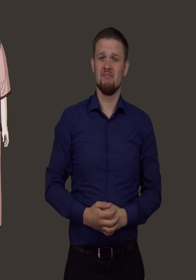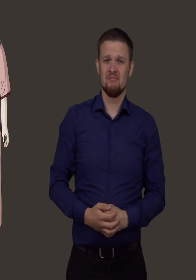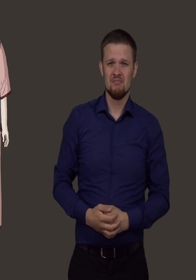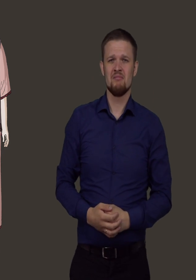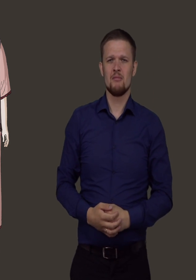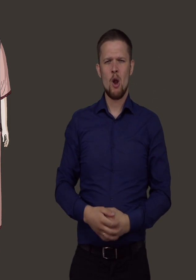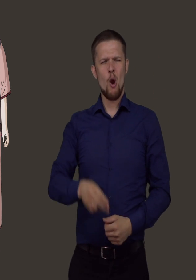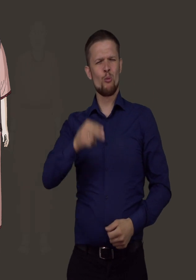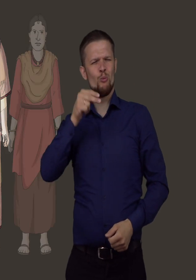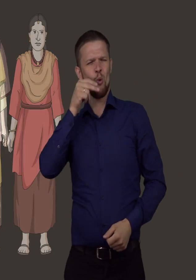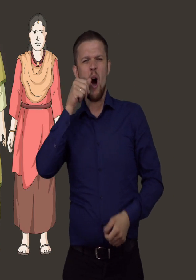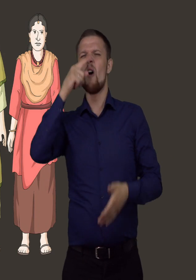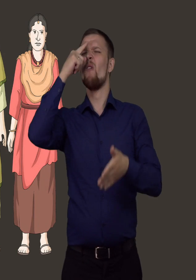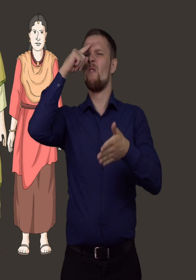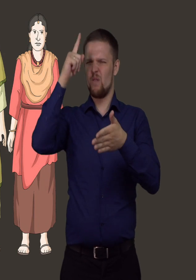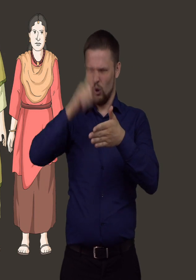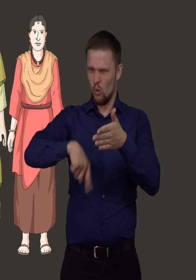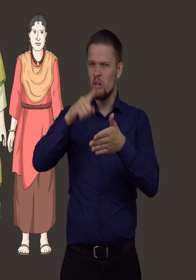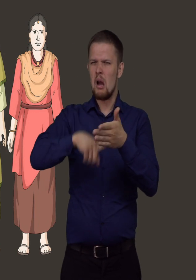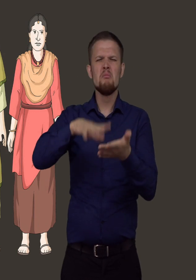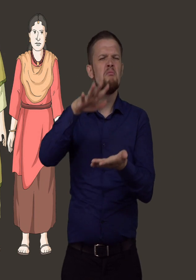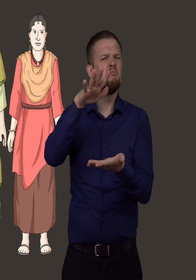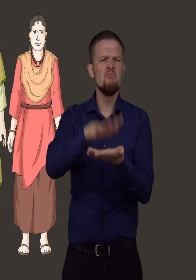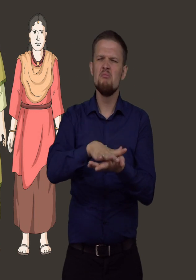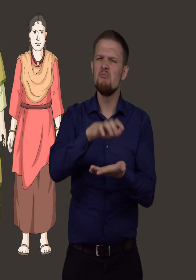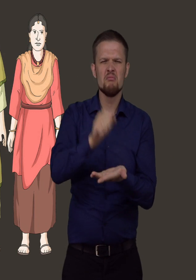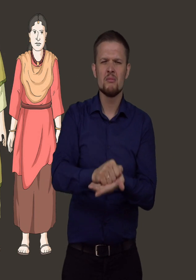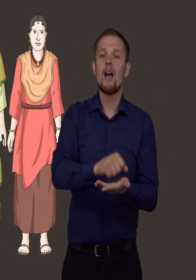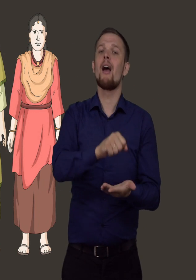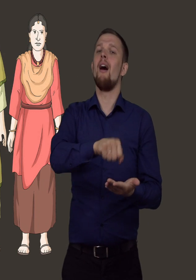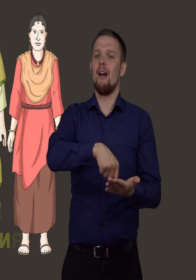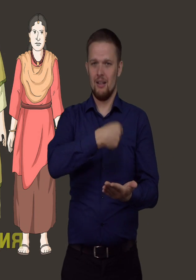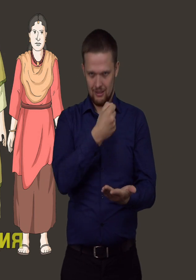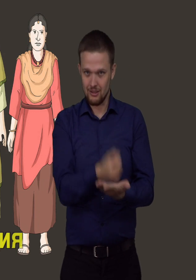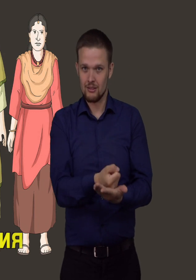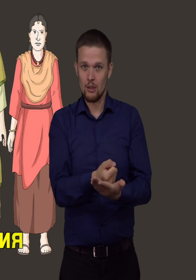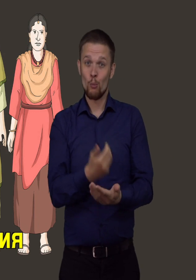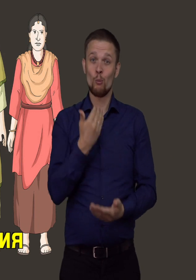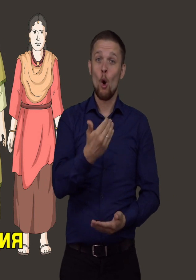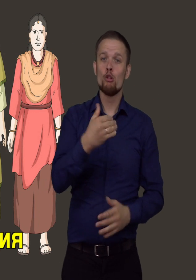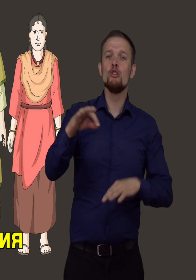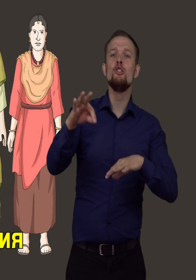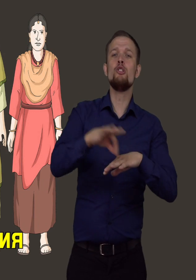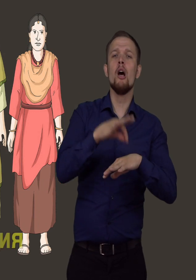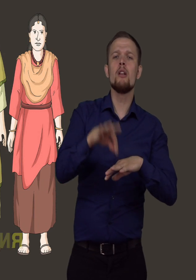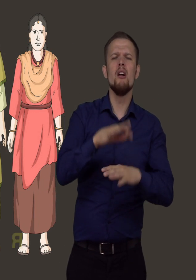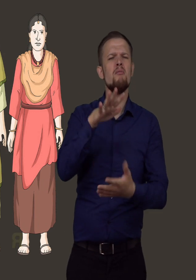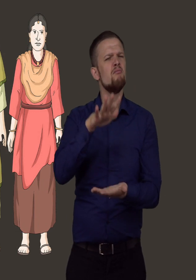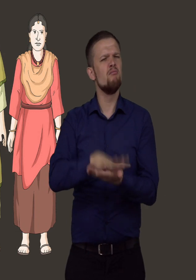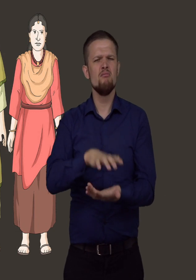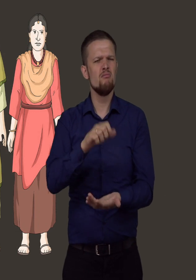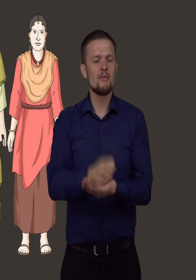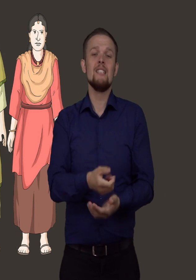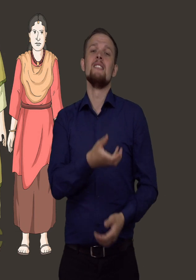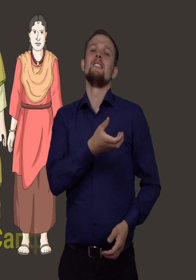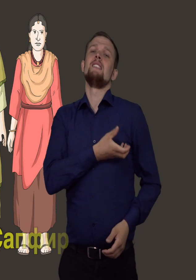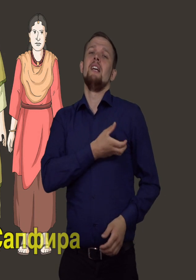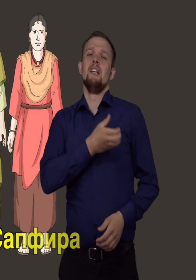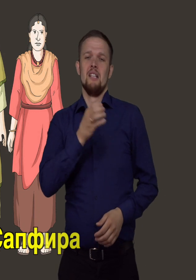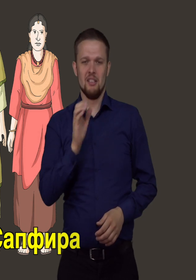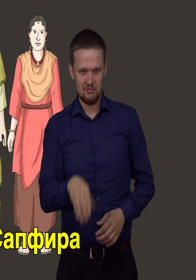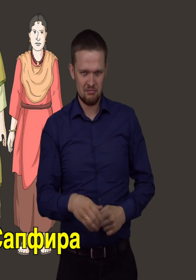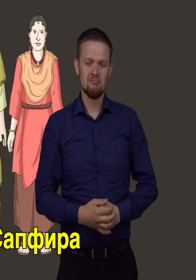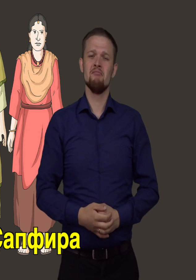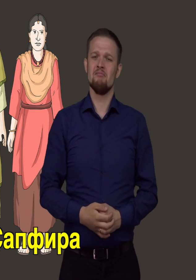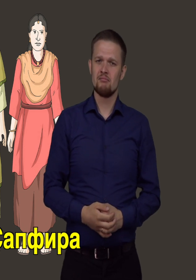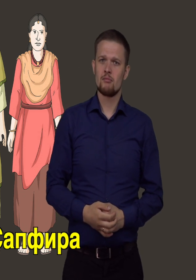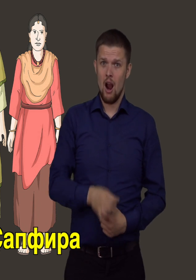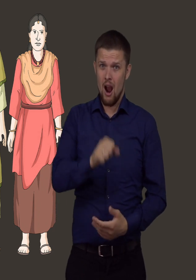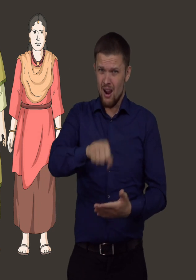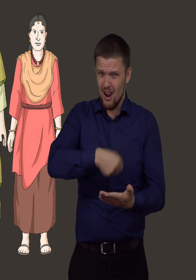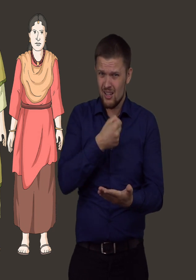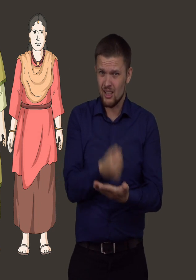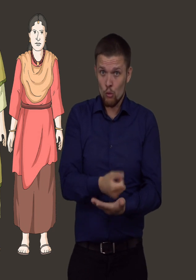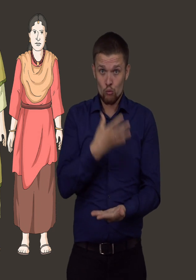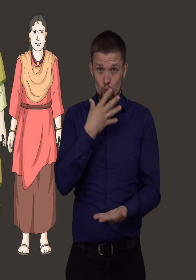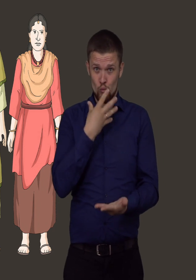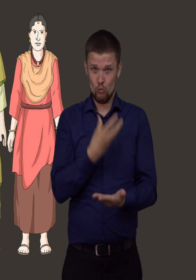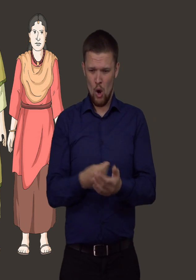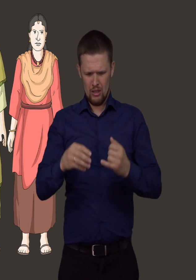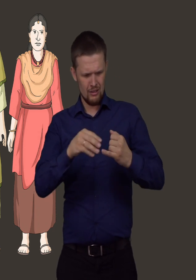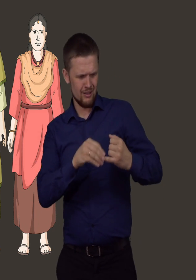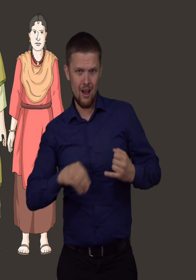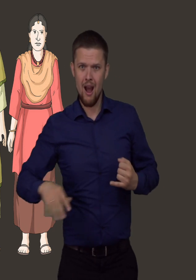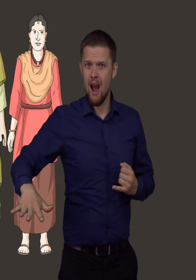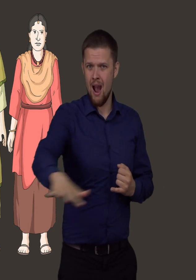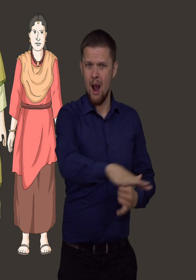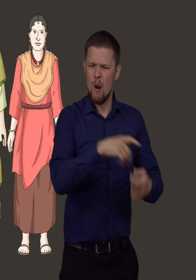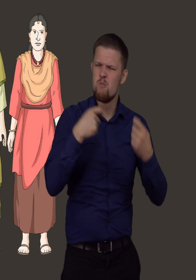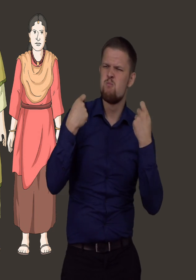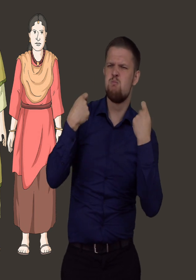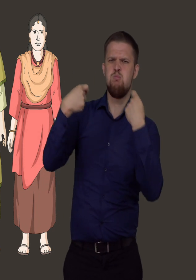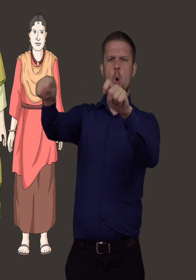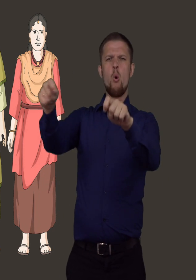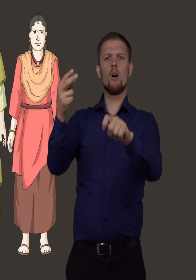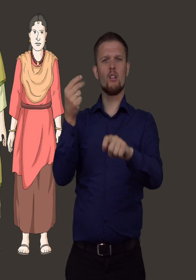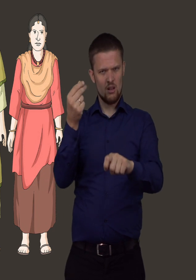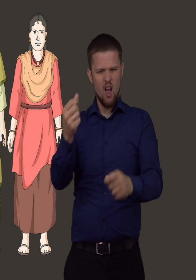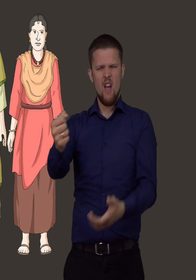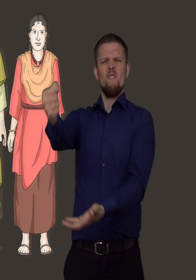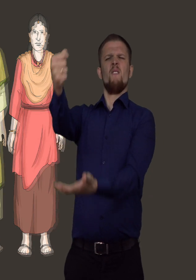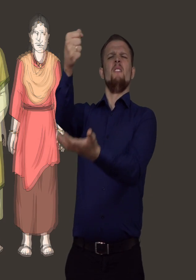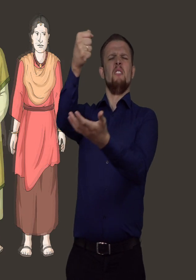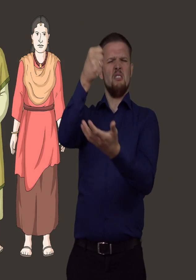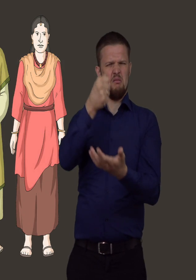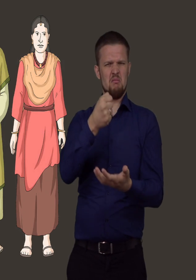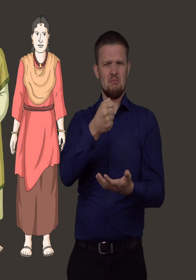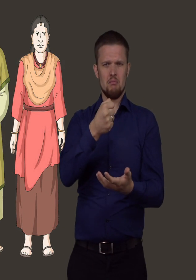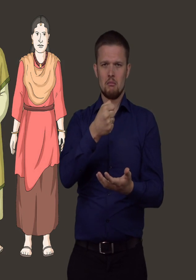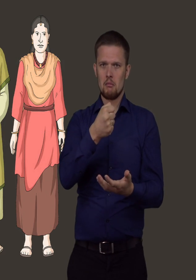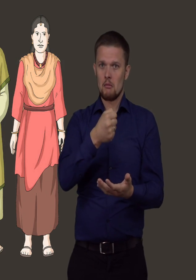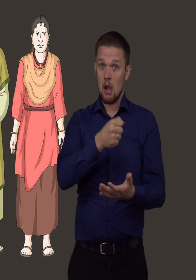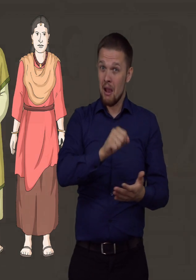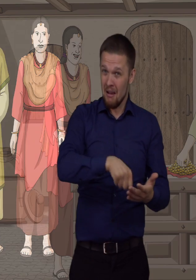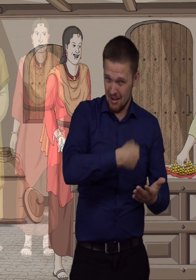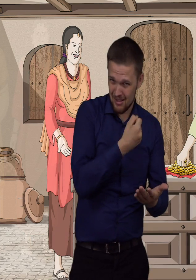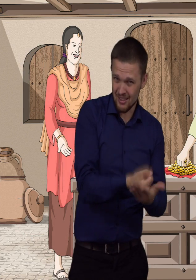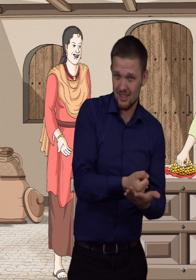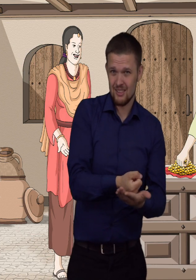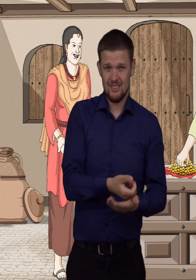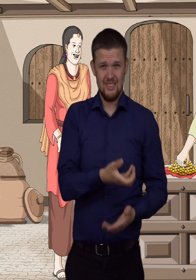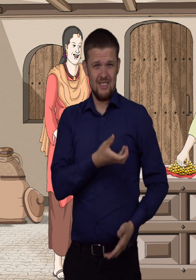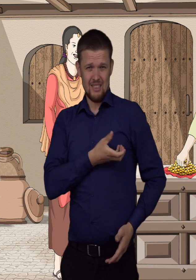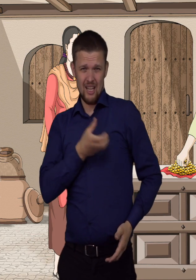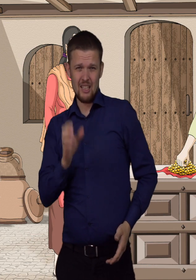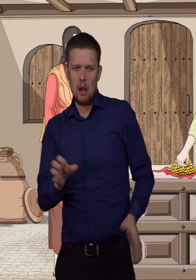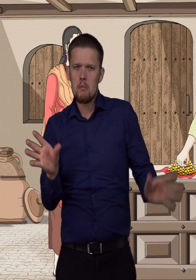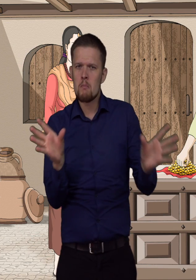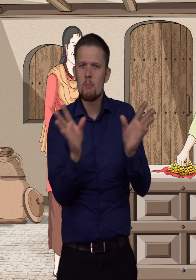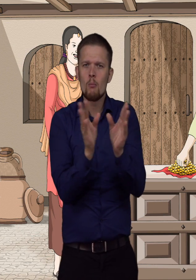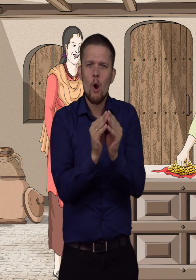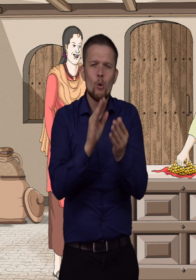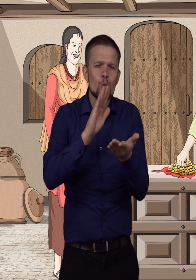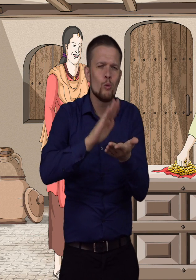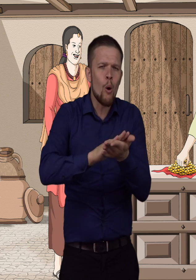Now a man named Ananias, together with his wife Sapphira, also sold a piece of property.